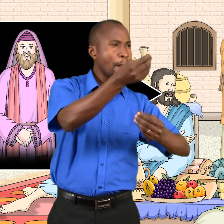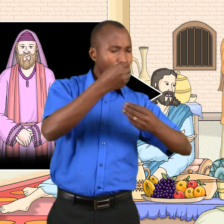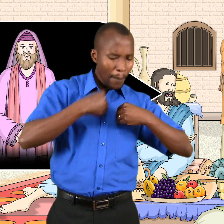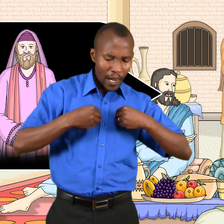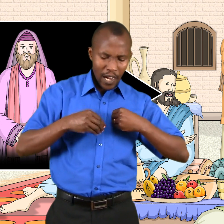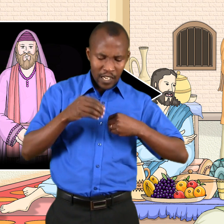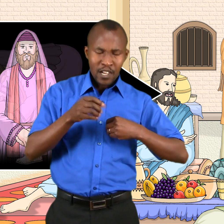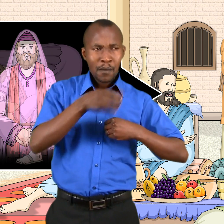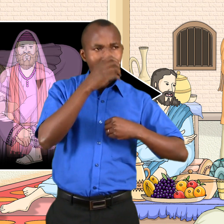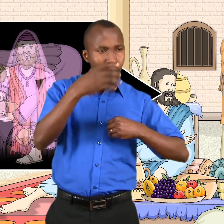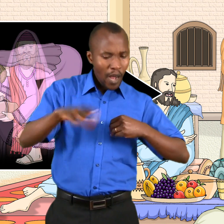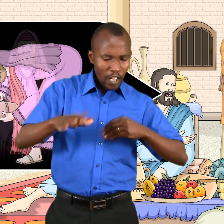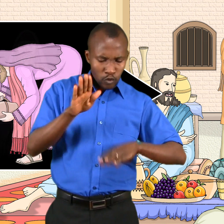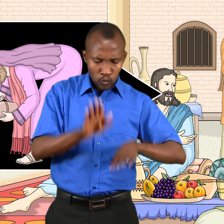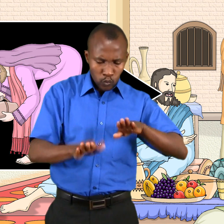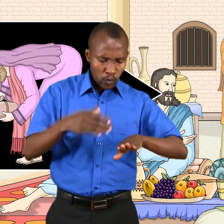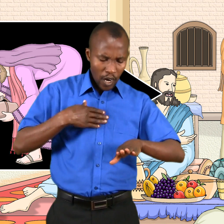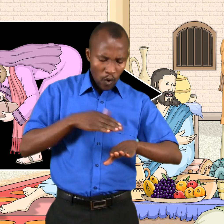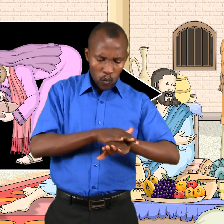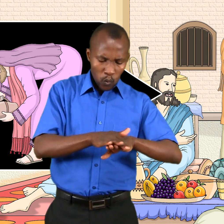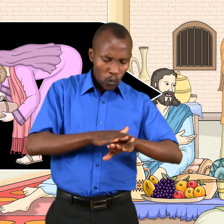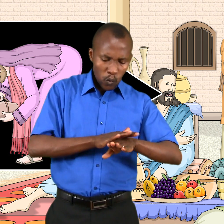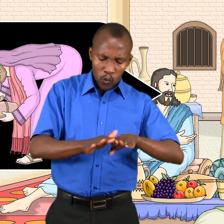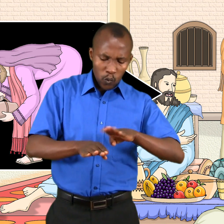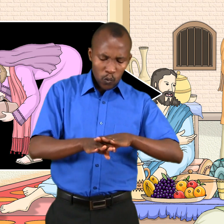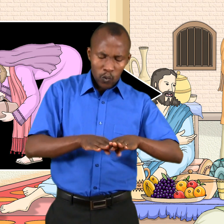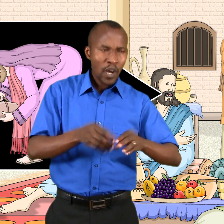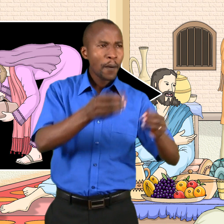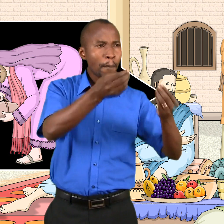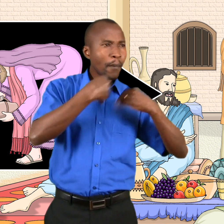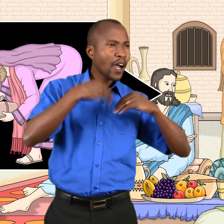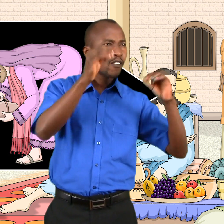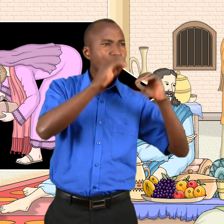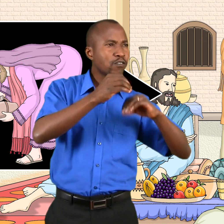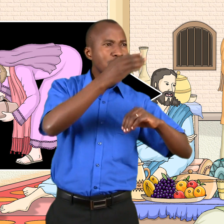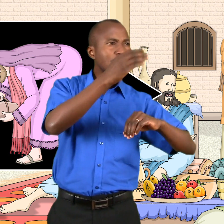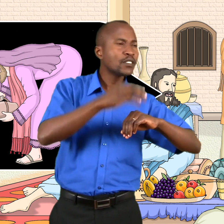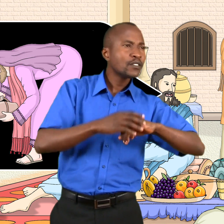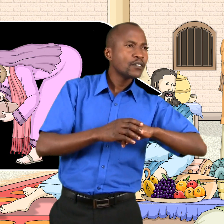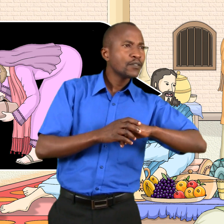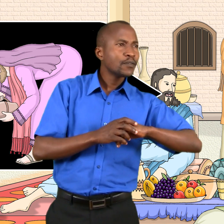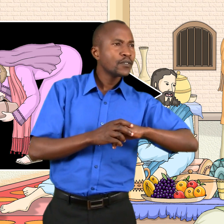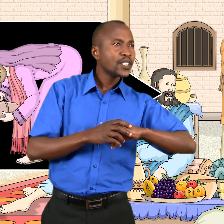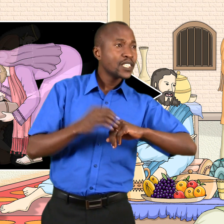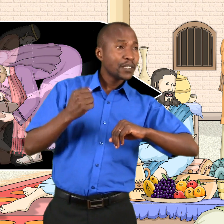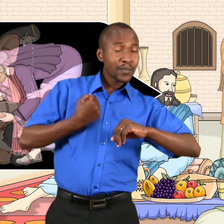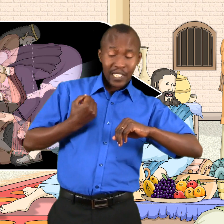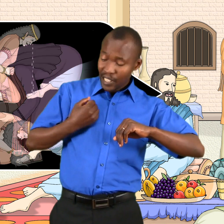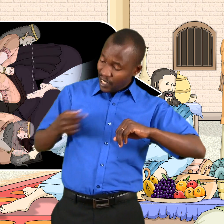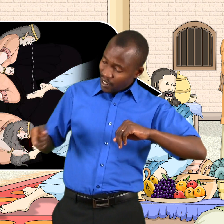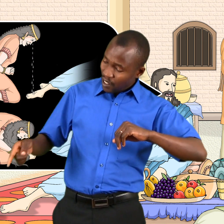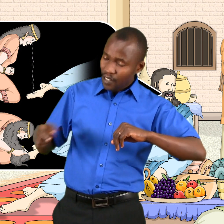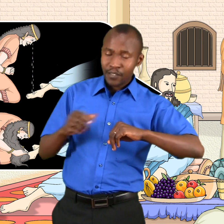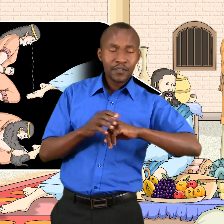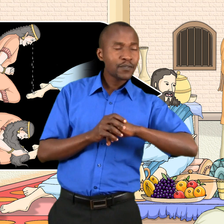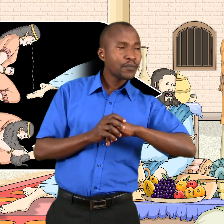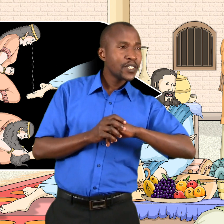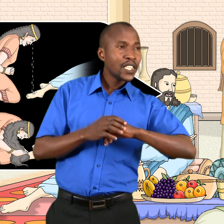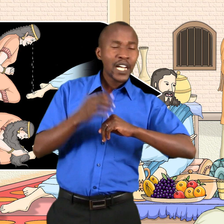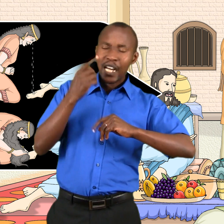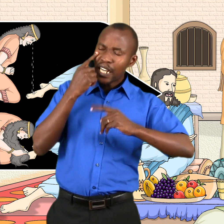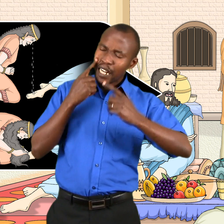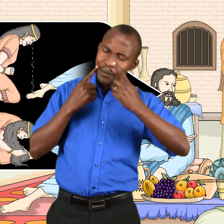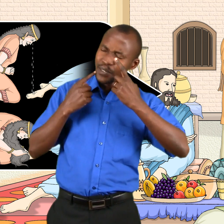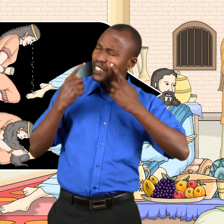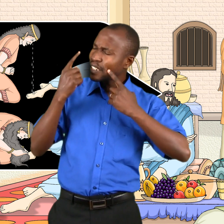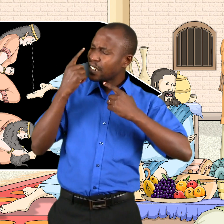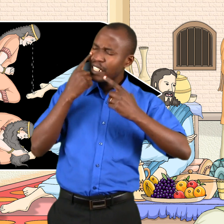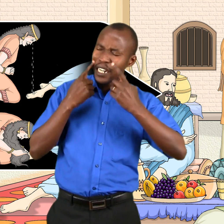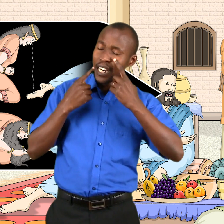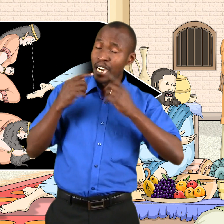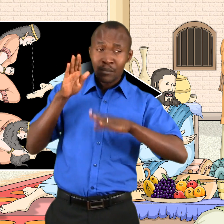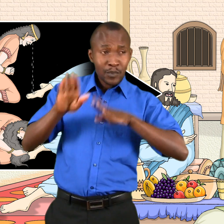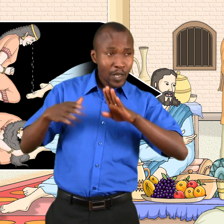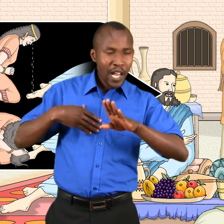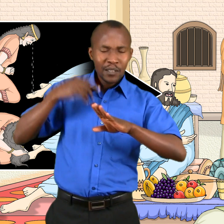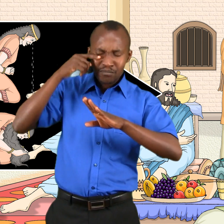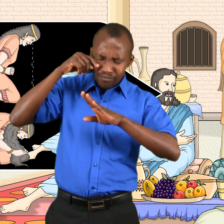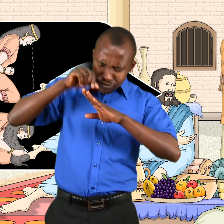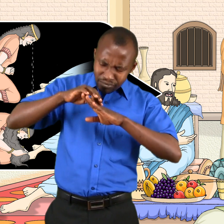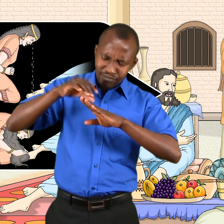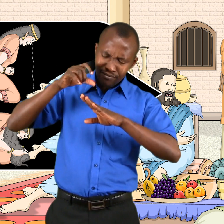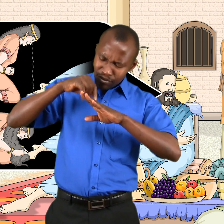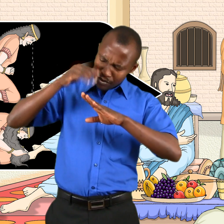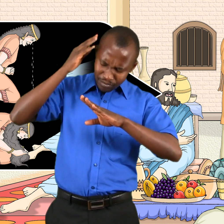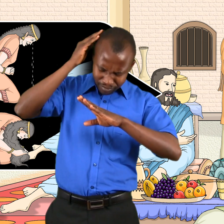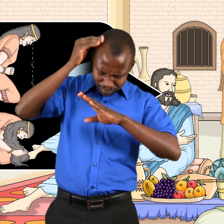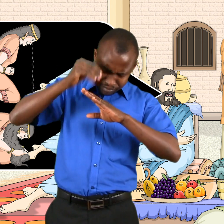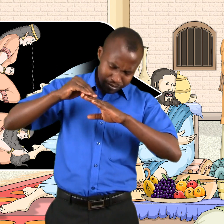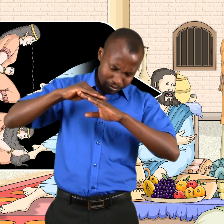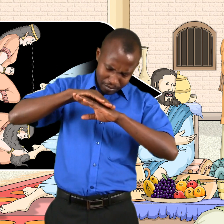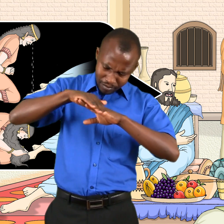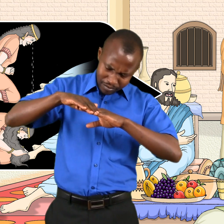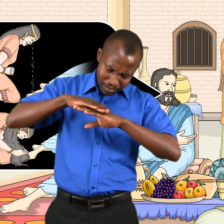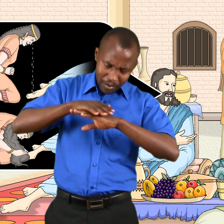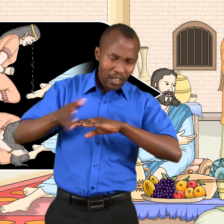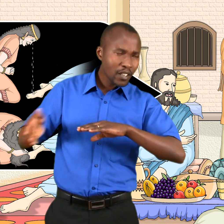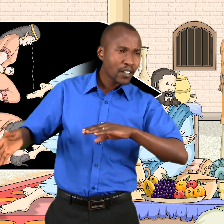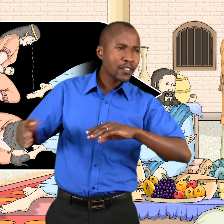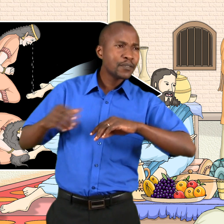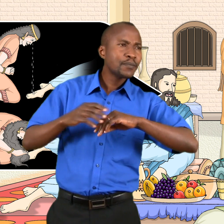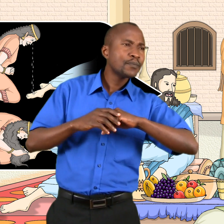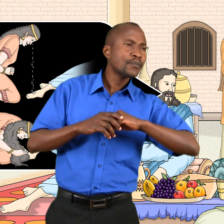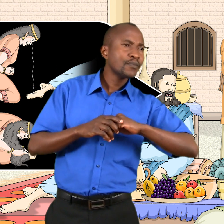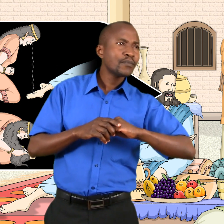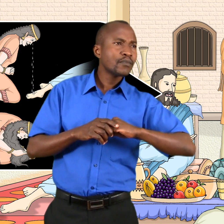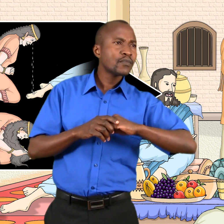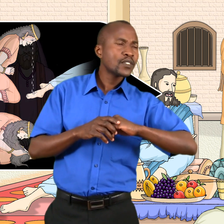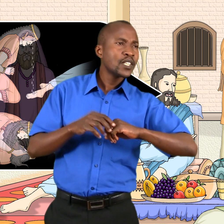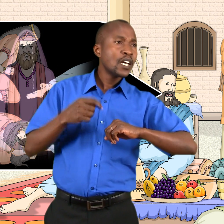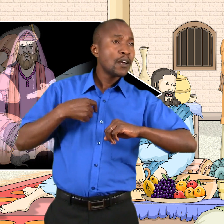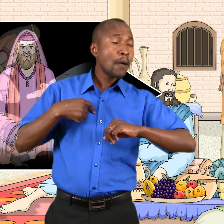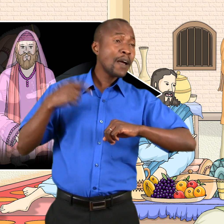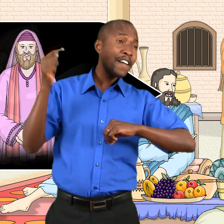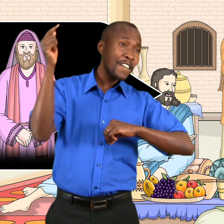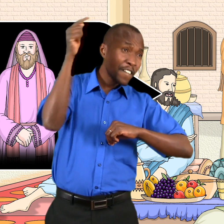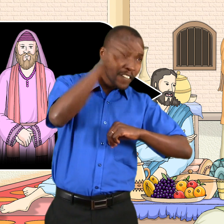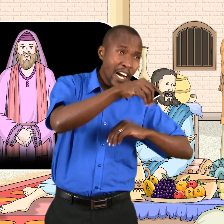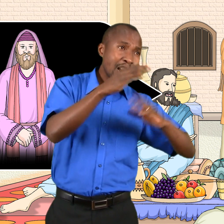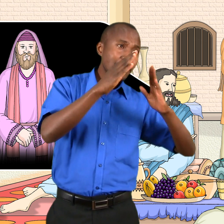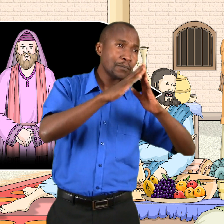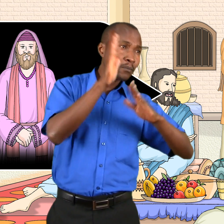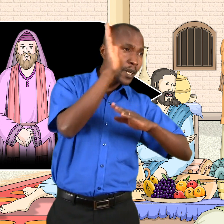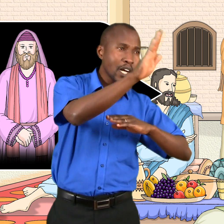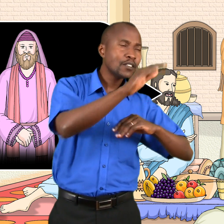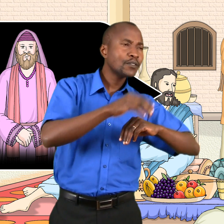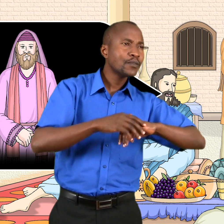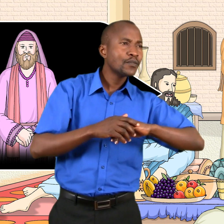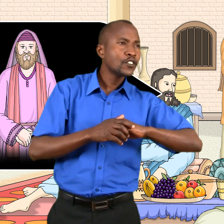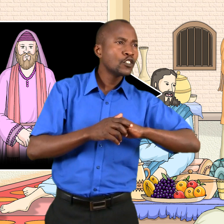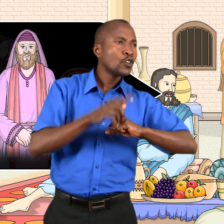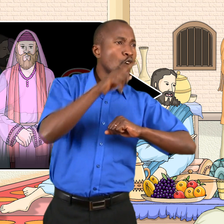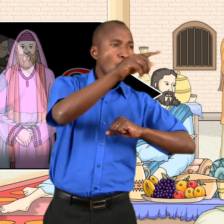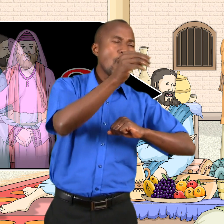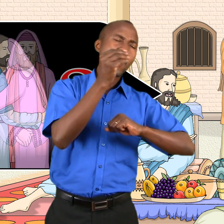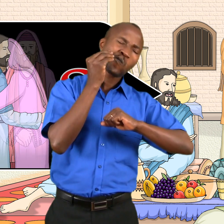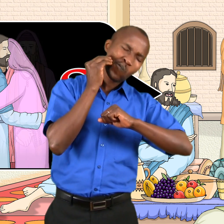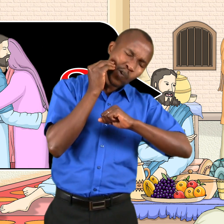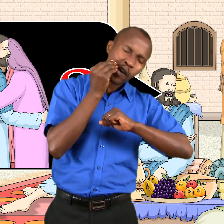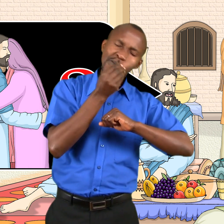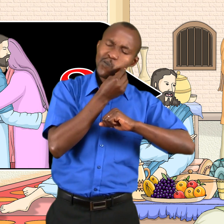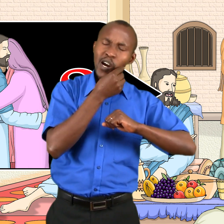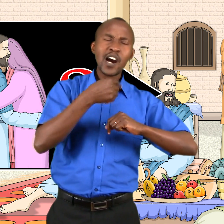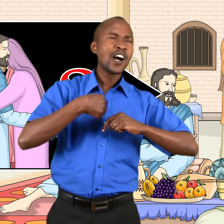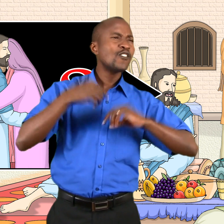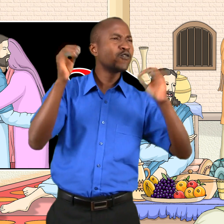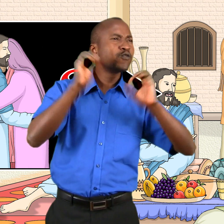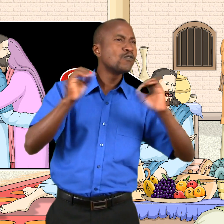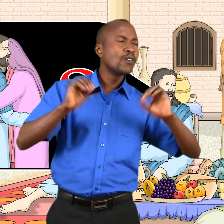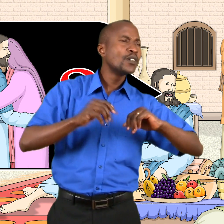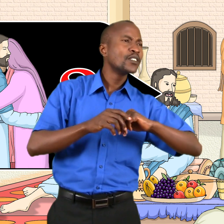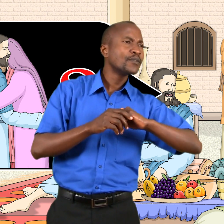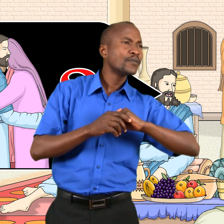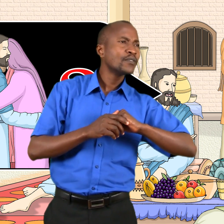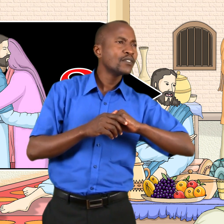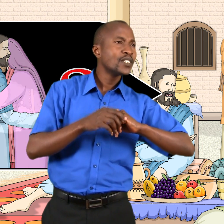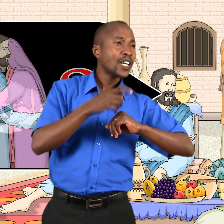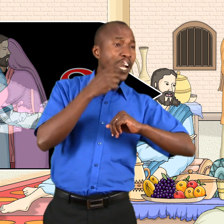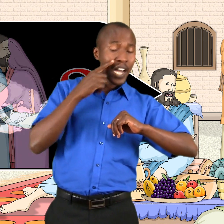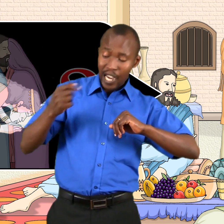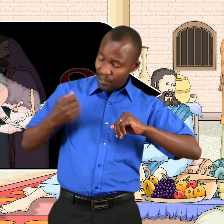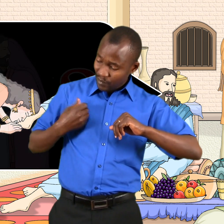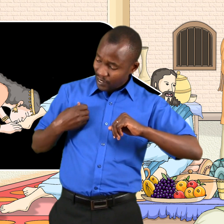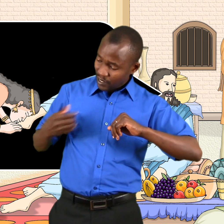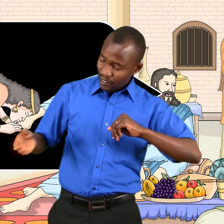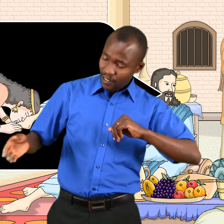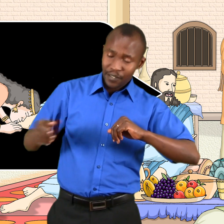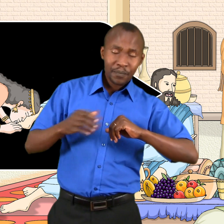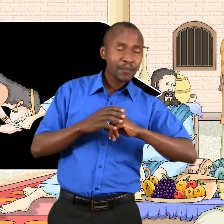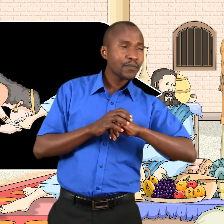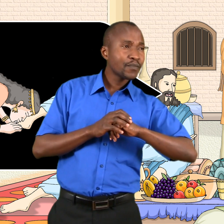When I entered your house, you did not give Me water for My feet, but she wet My feet with her tears and wiped them with her hair.